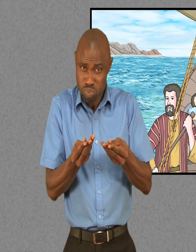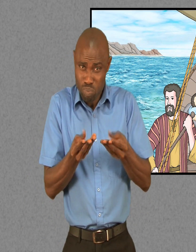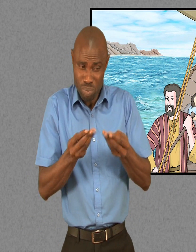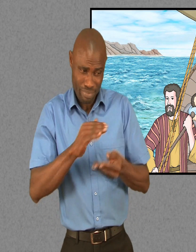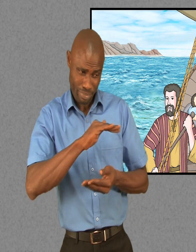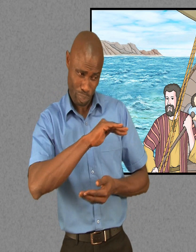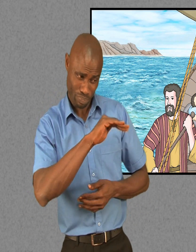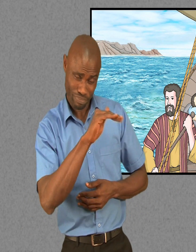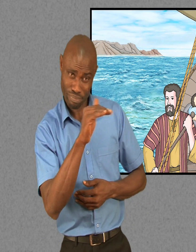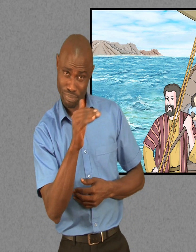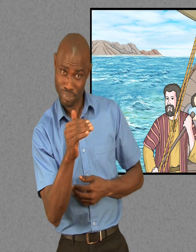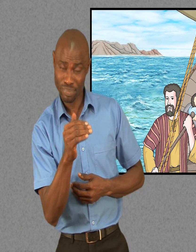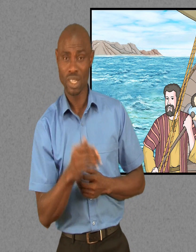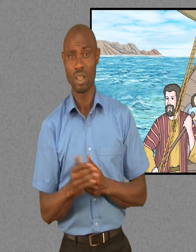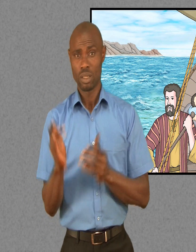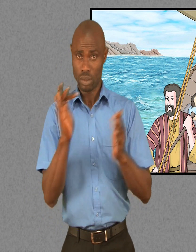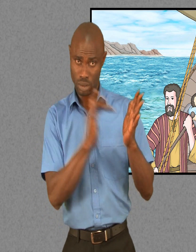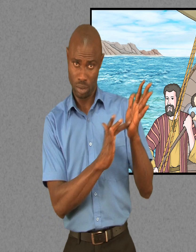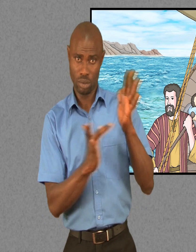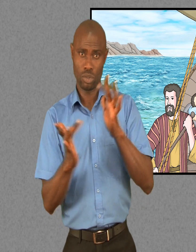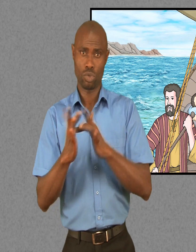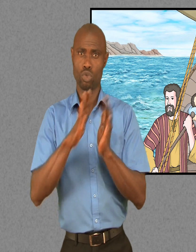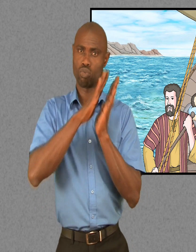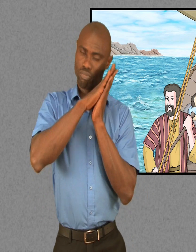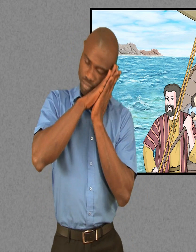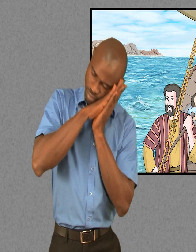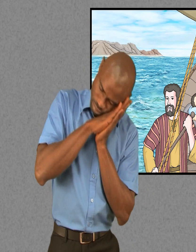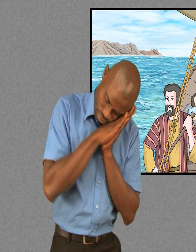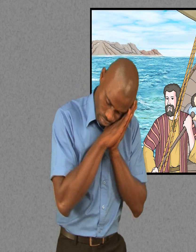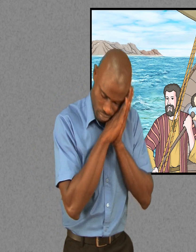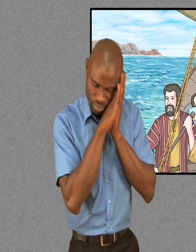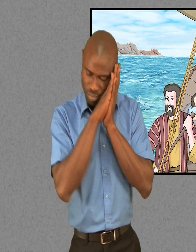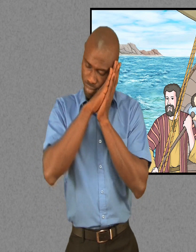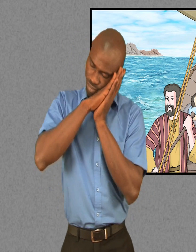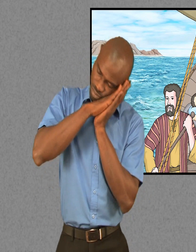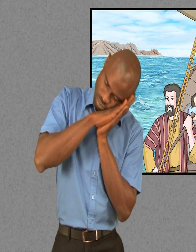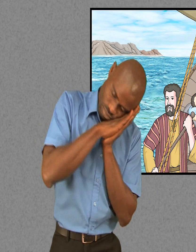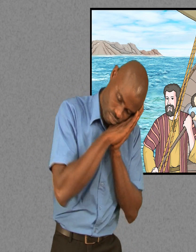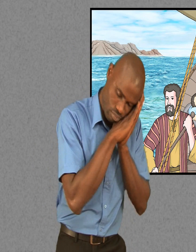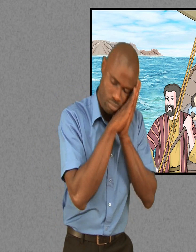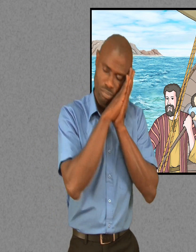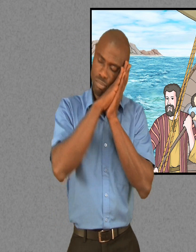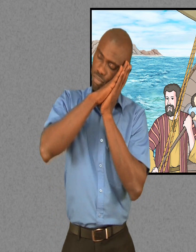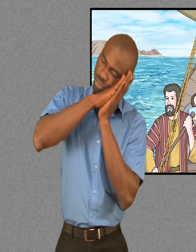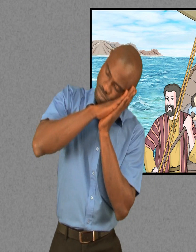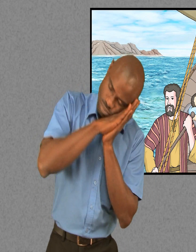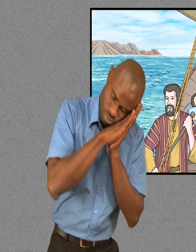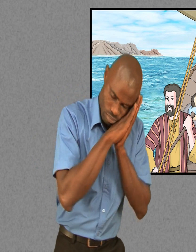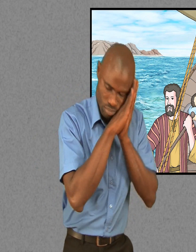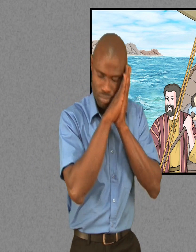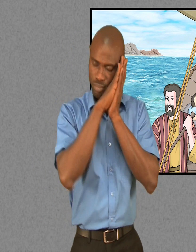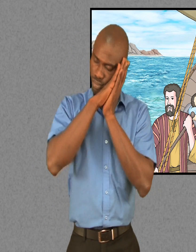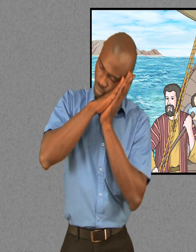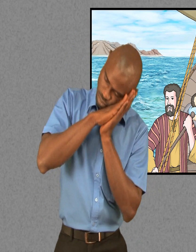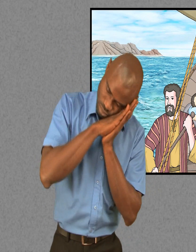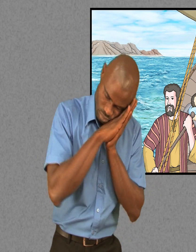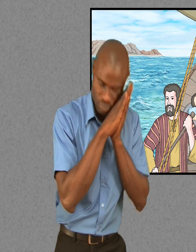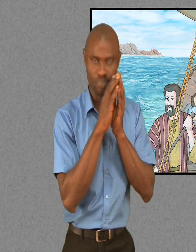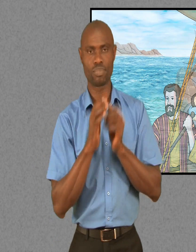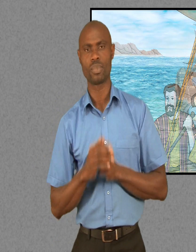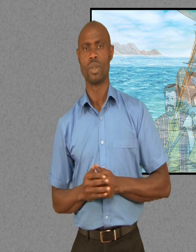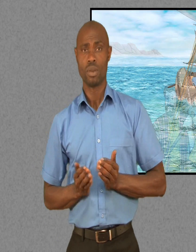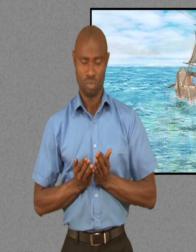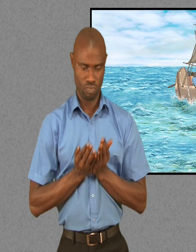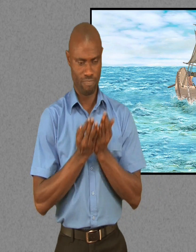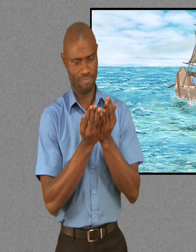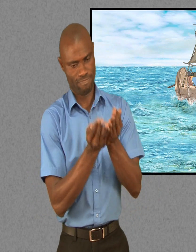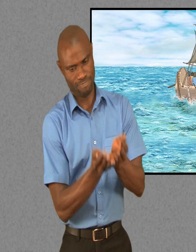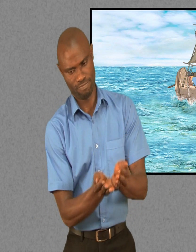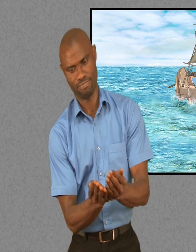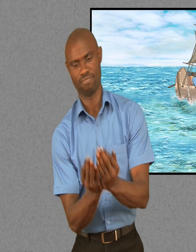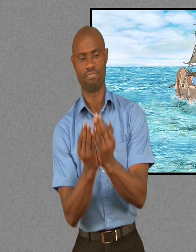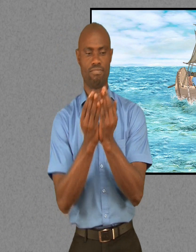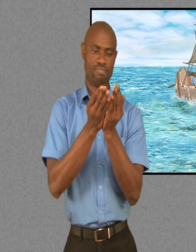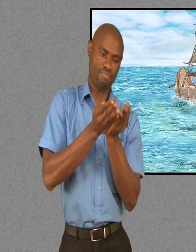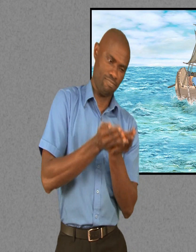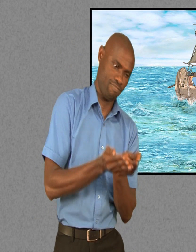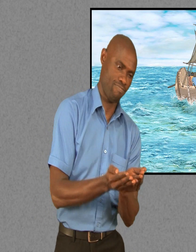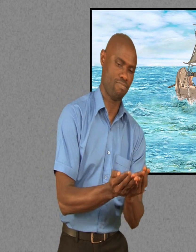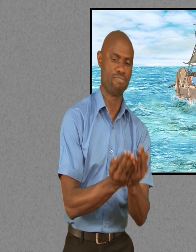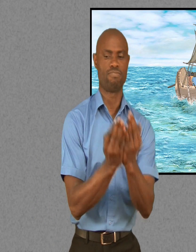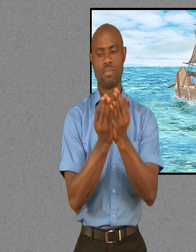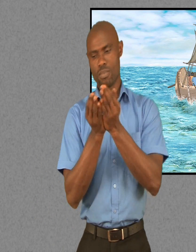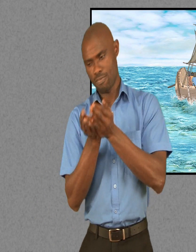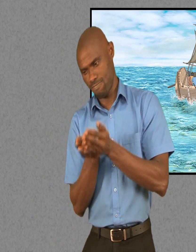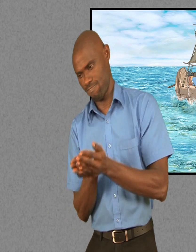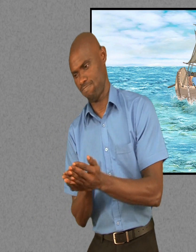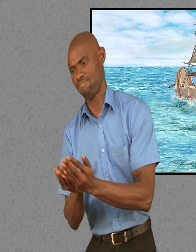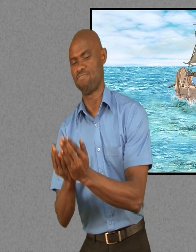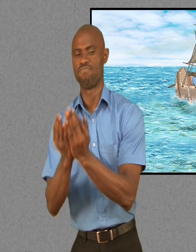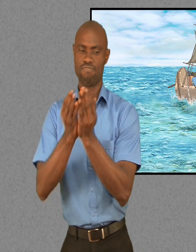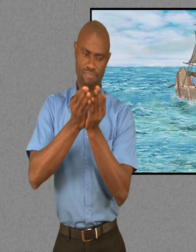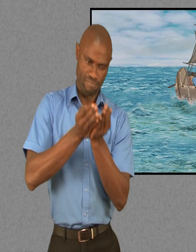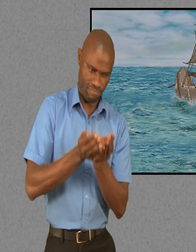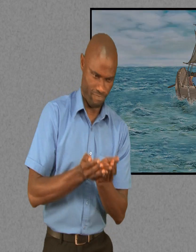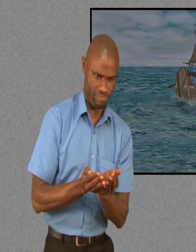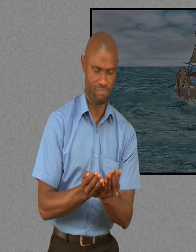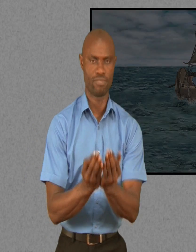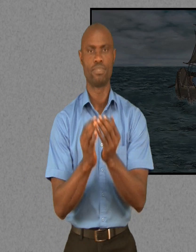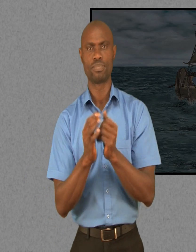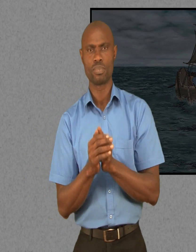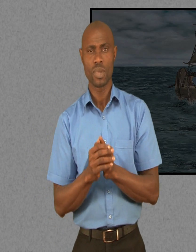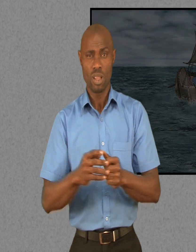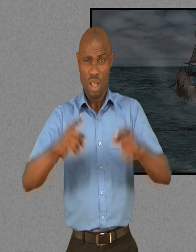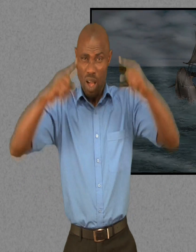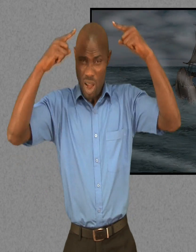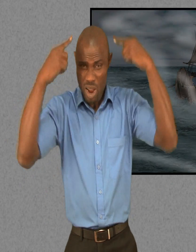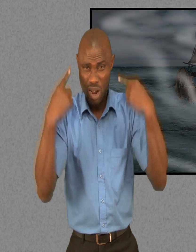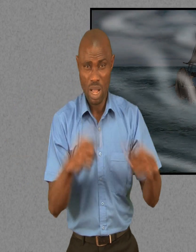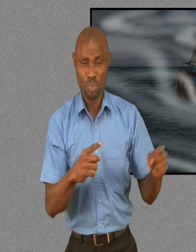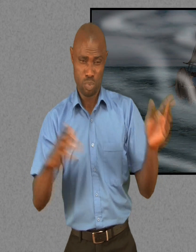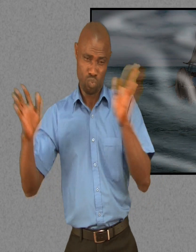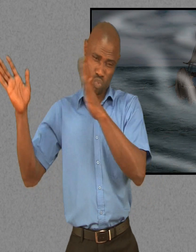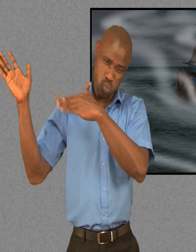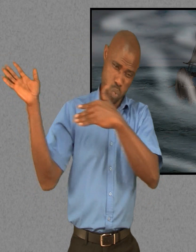And there were other boats with Him.